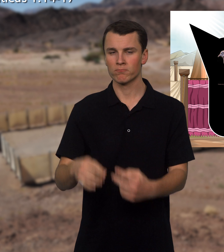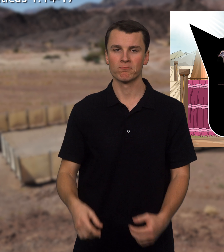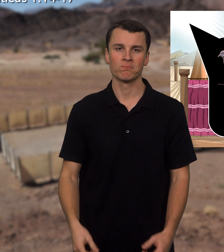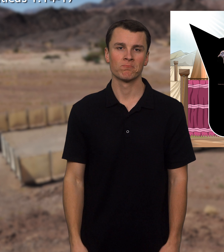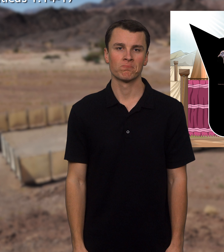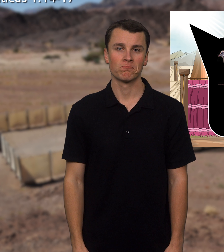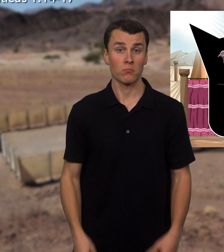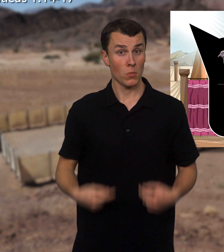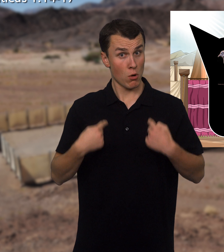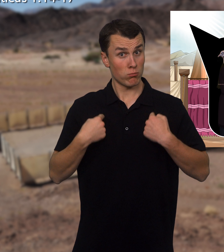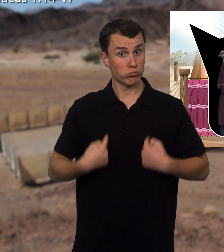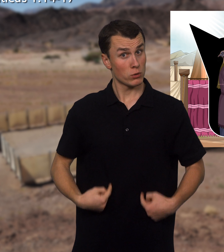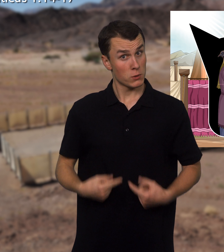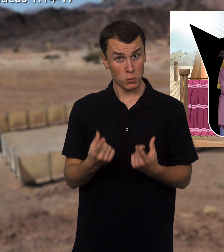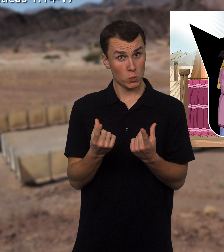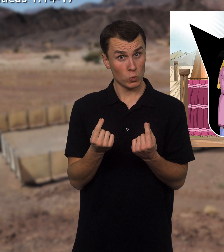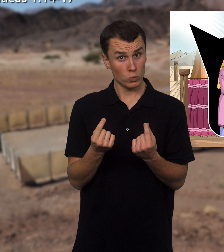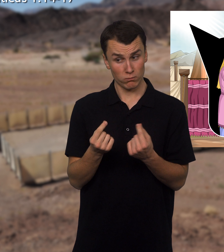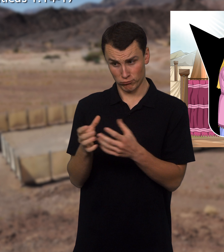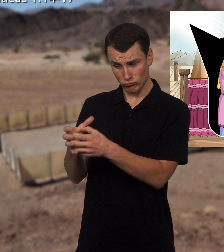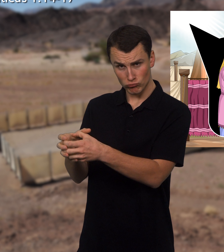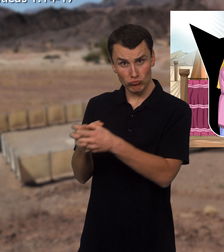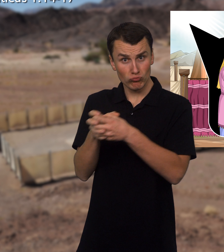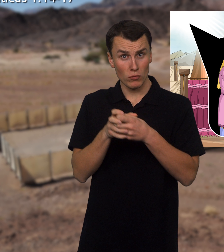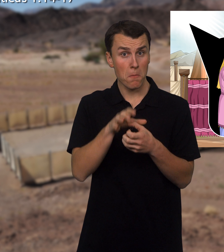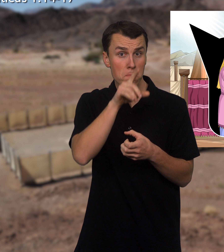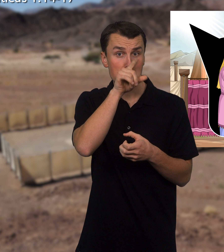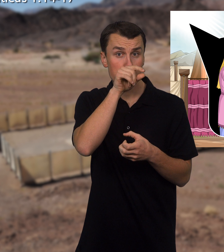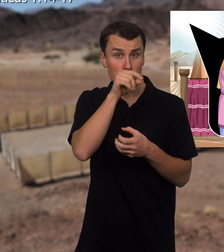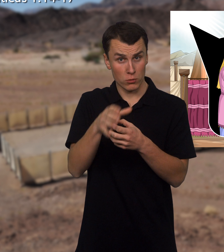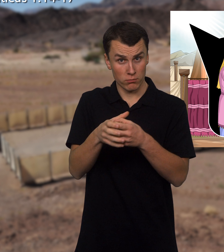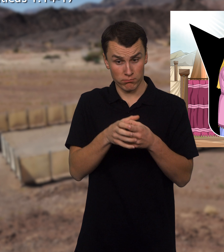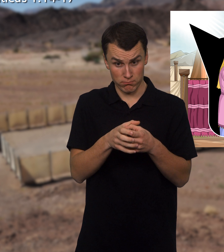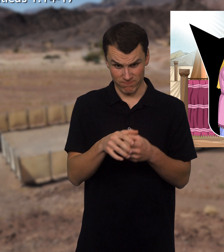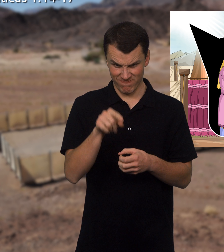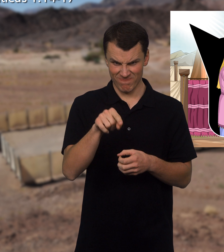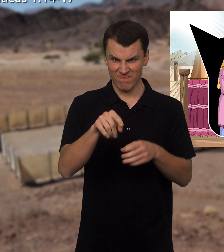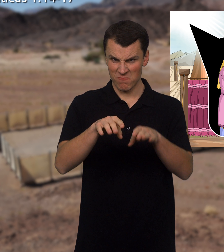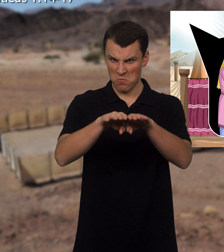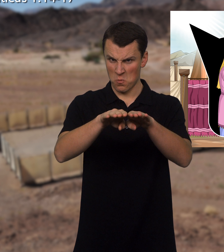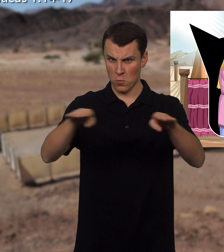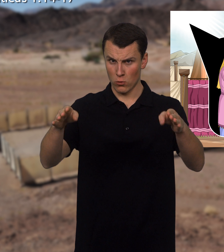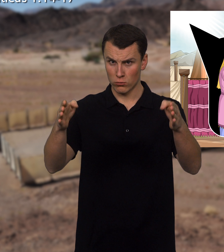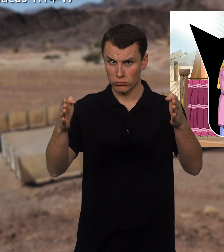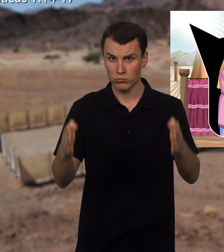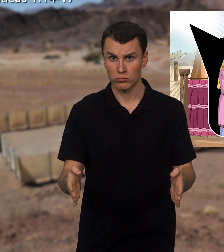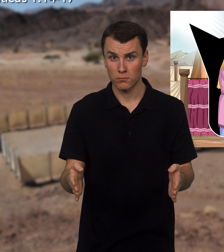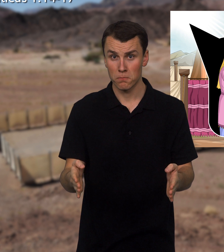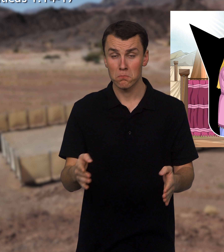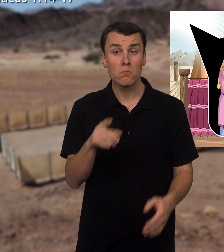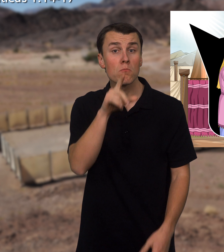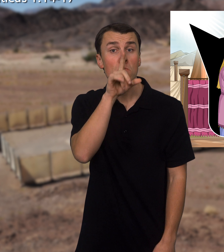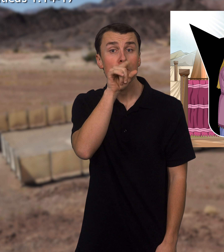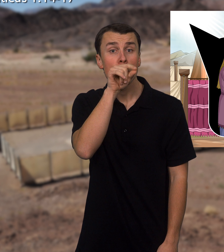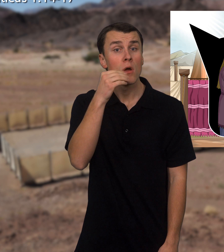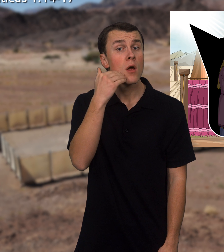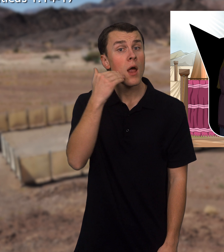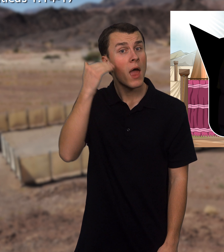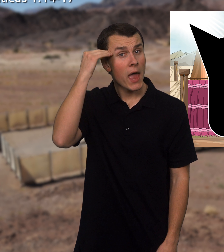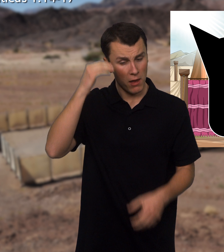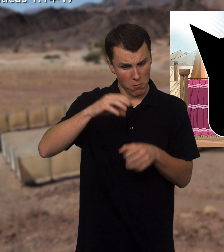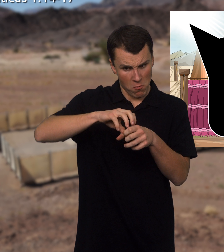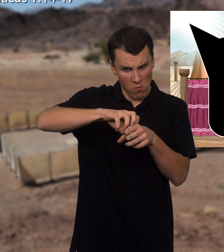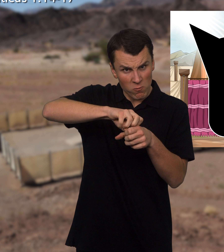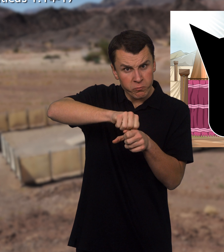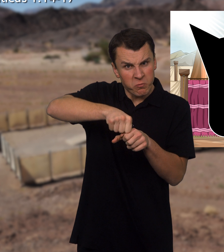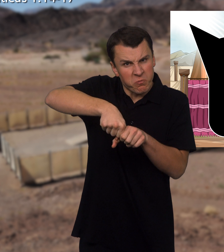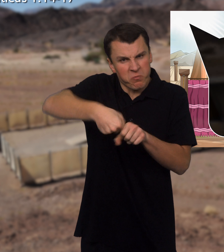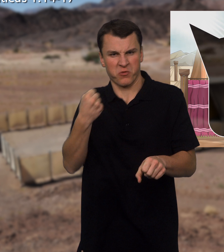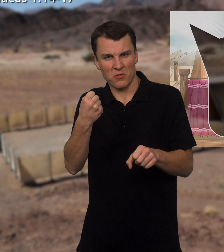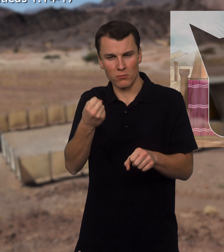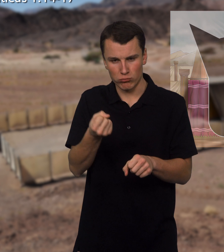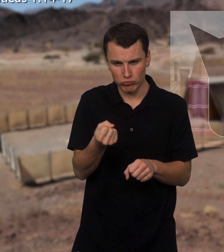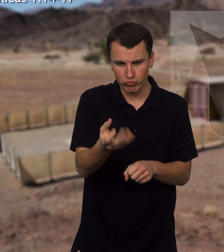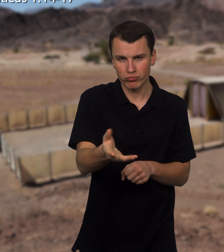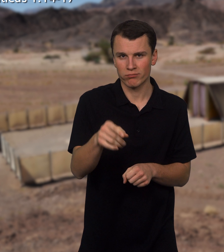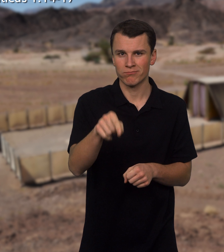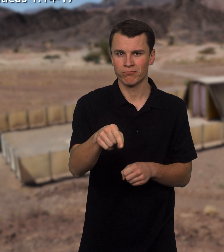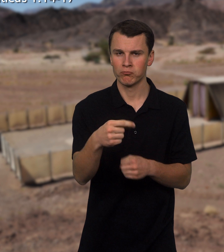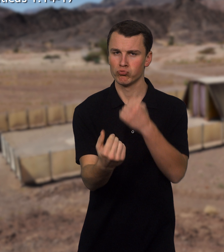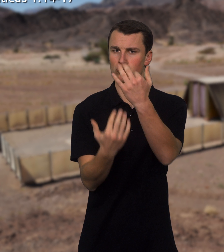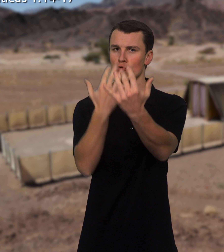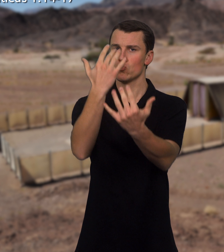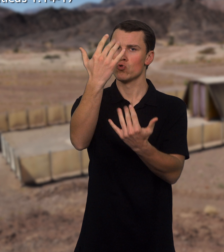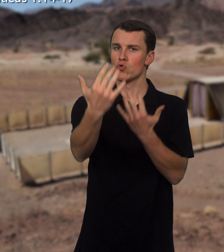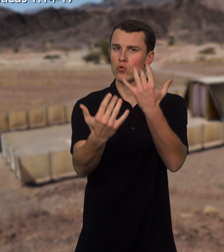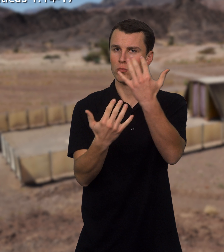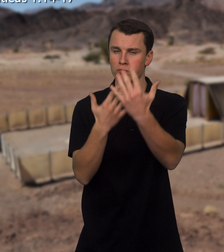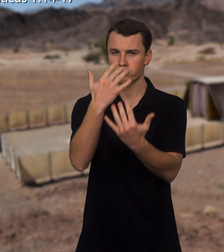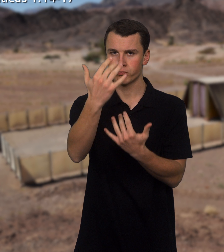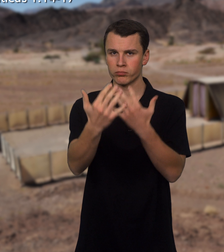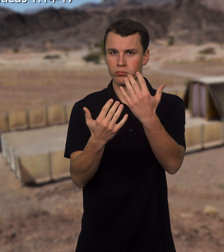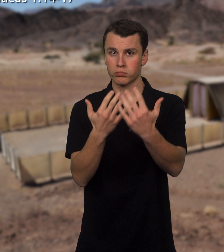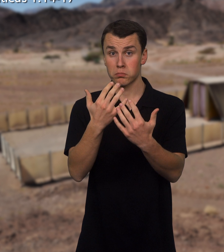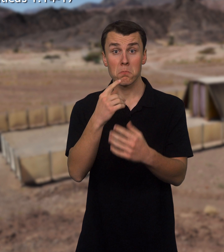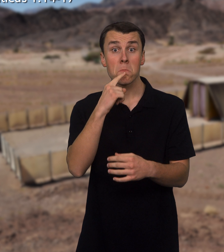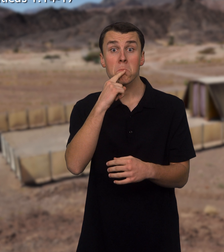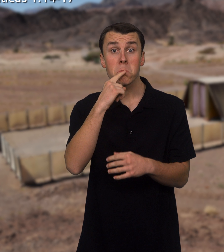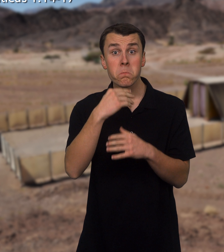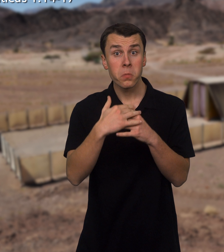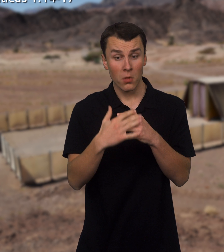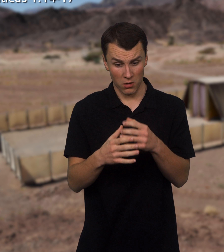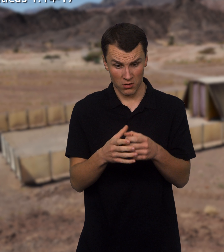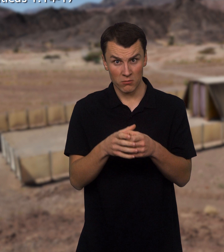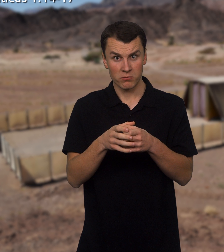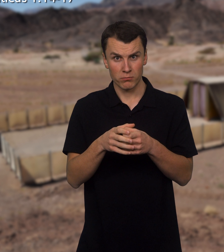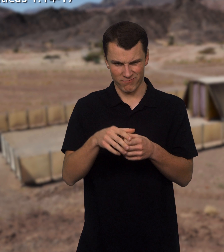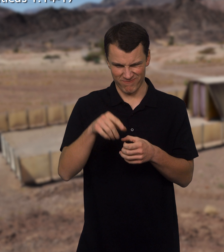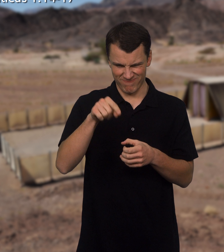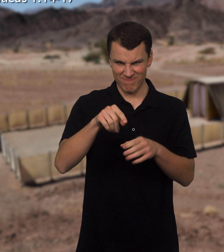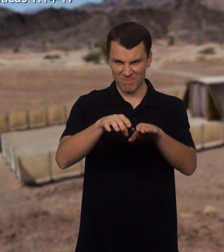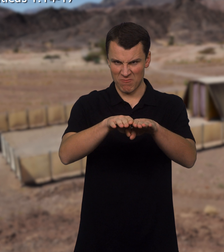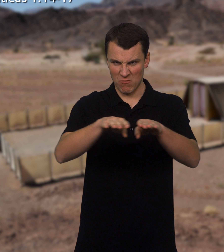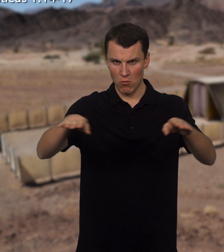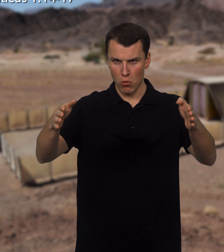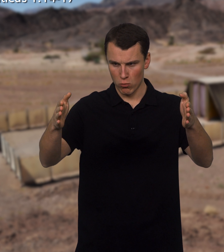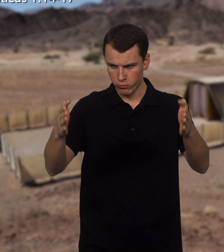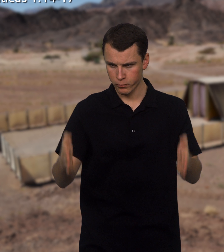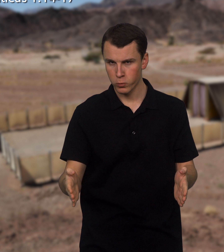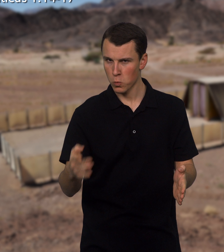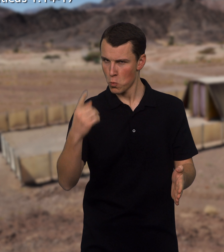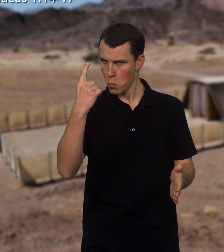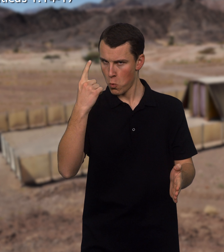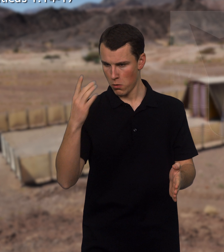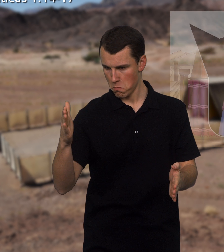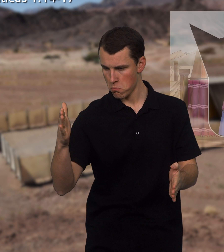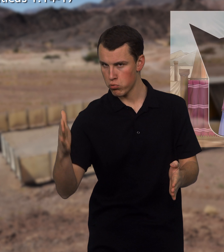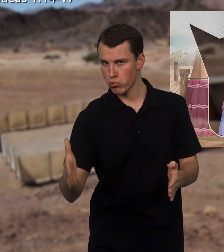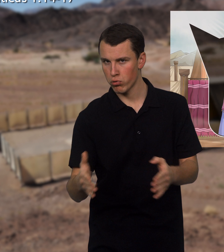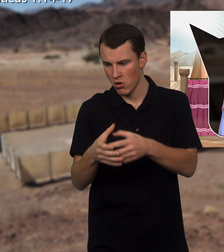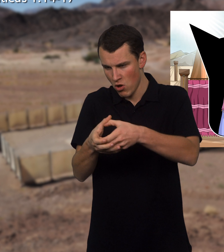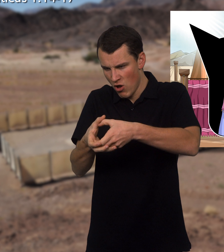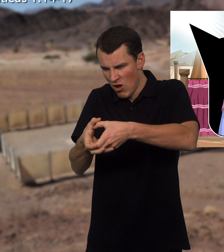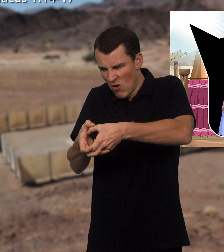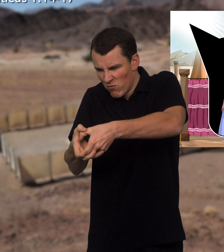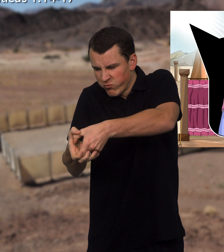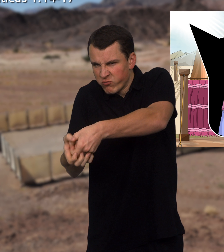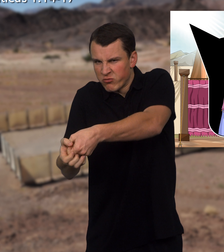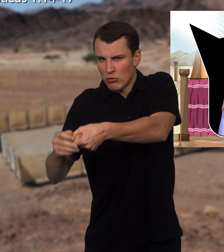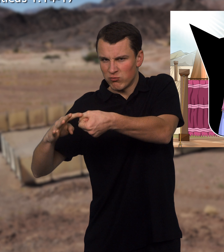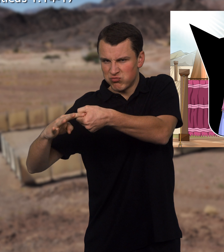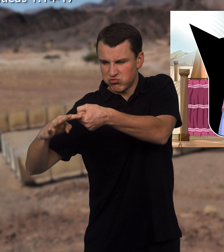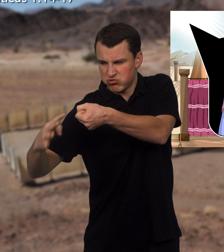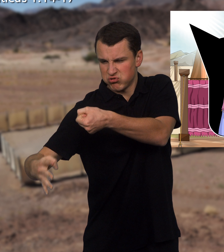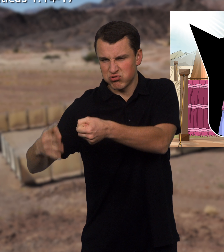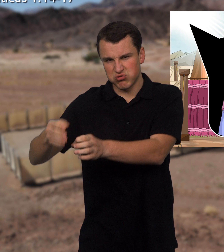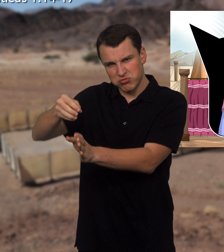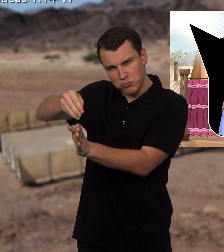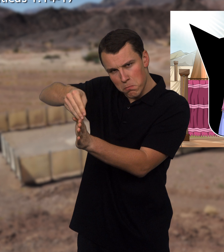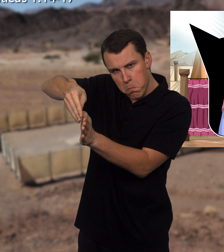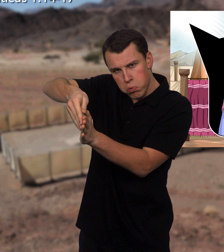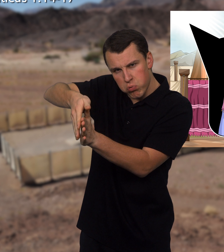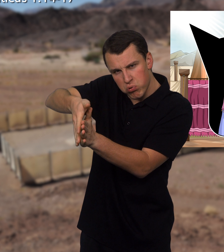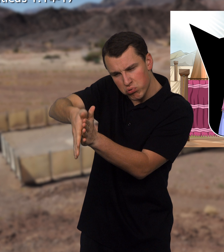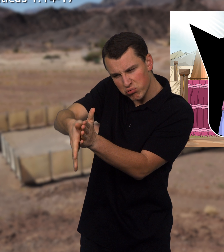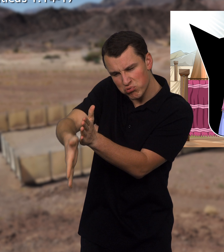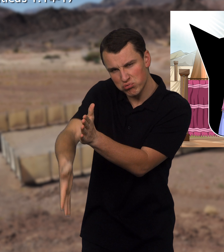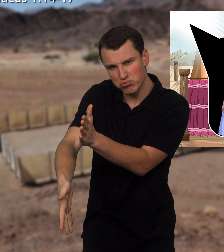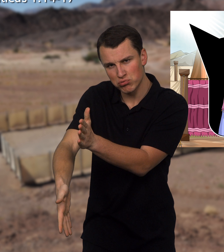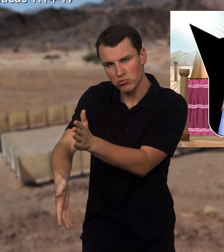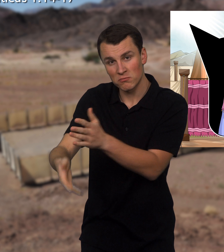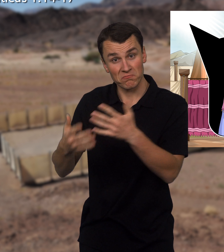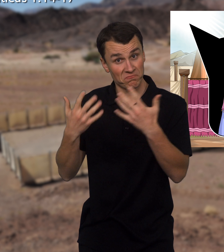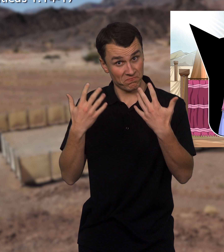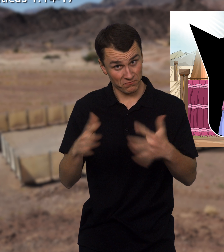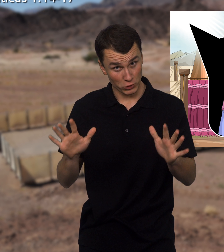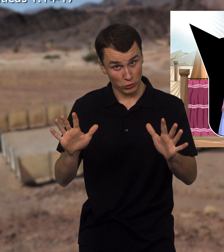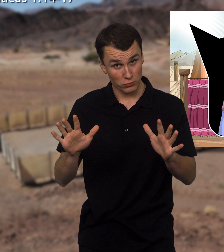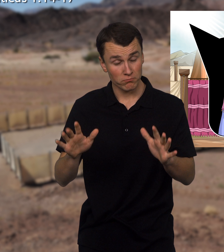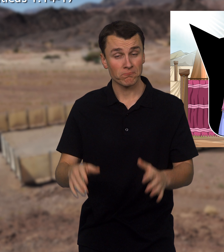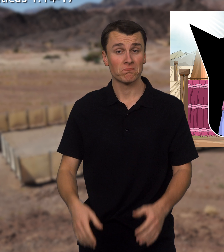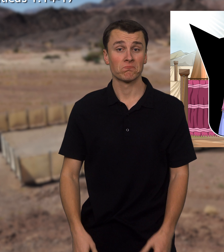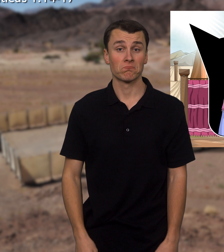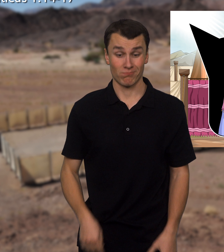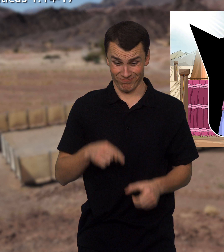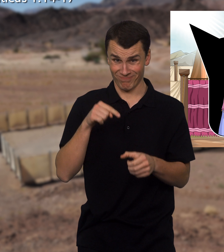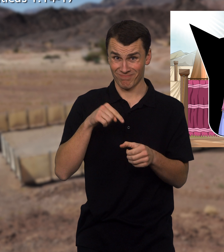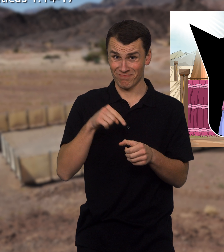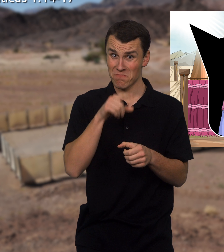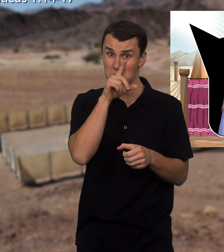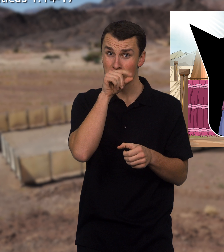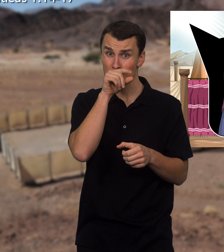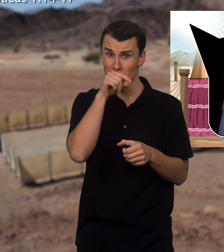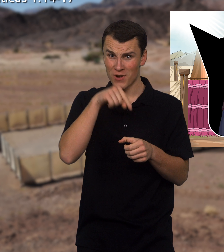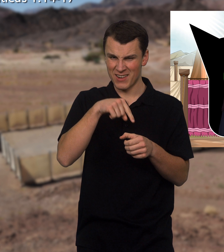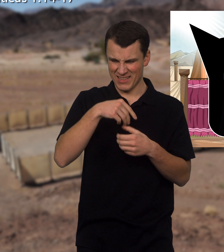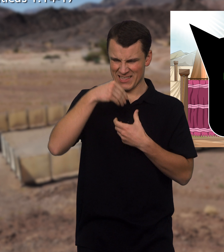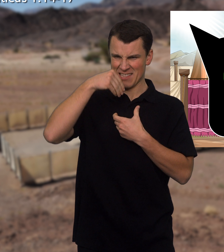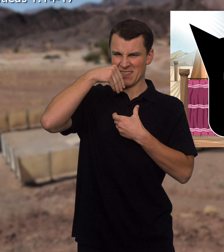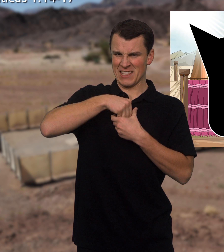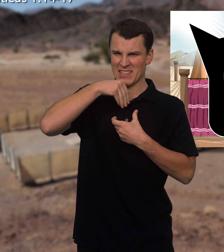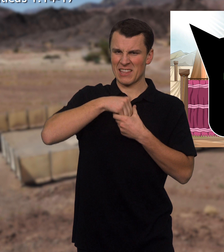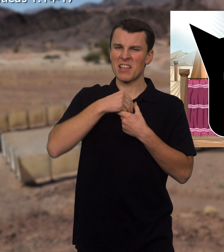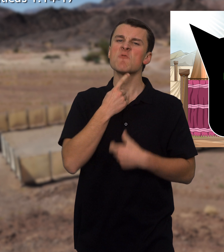Then the priest shall bring it to the altar, twist off its head, and burn it on the altar; its blood should be drained out on the side of the altar.